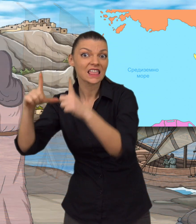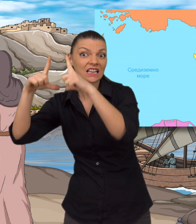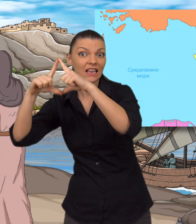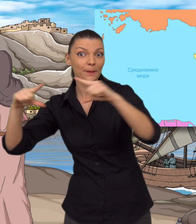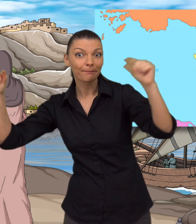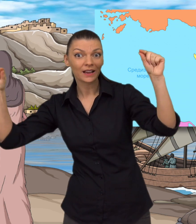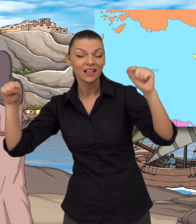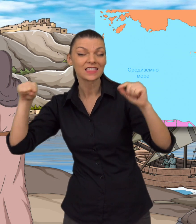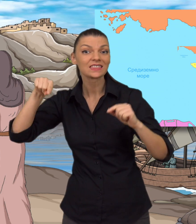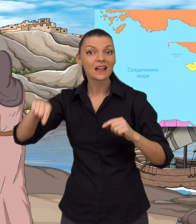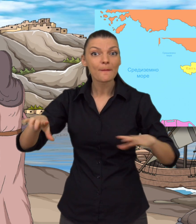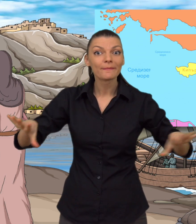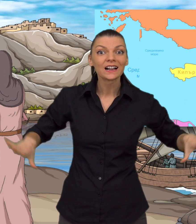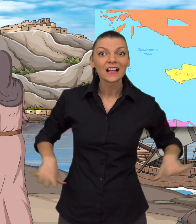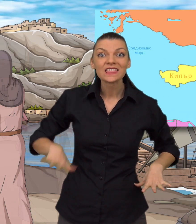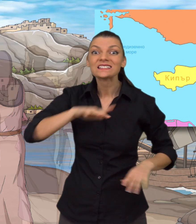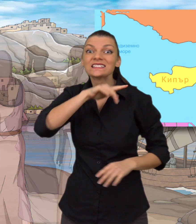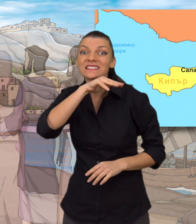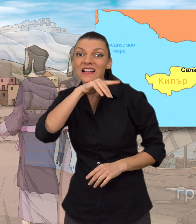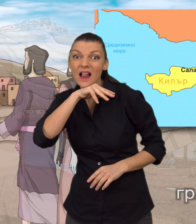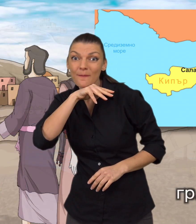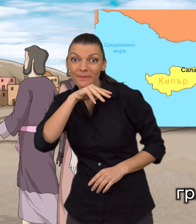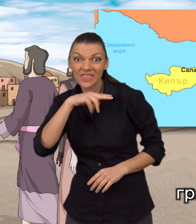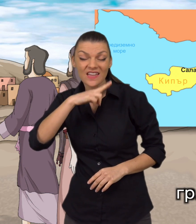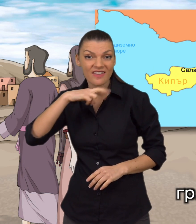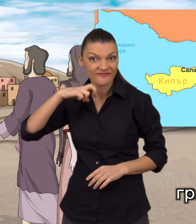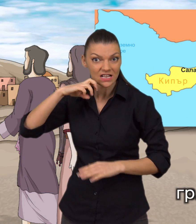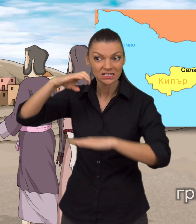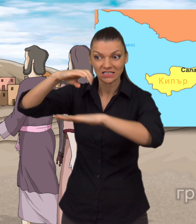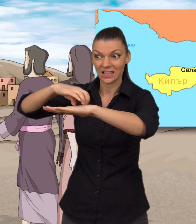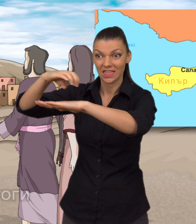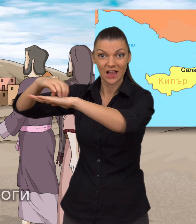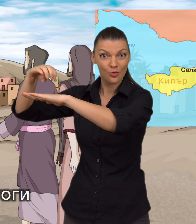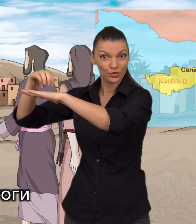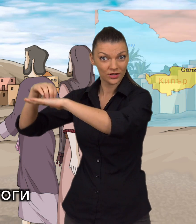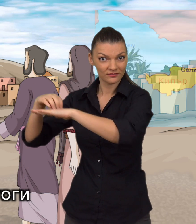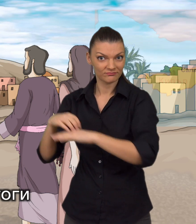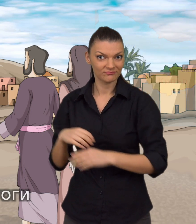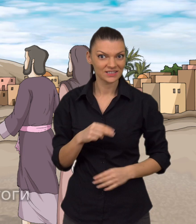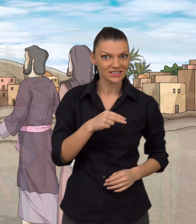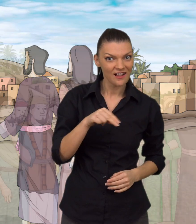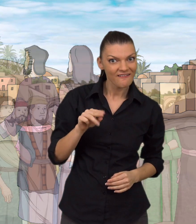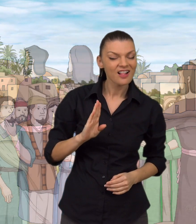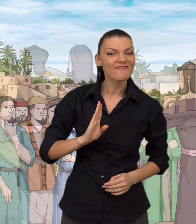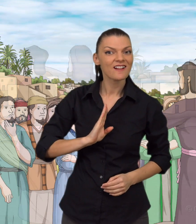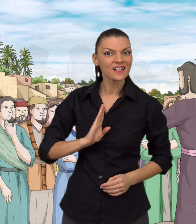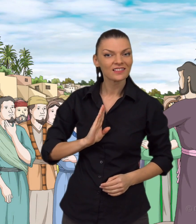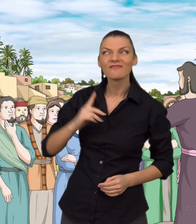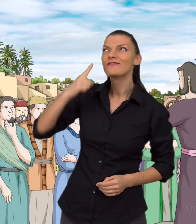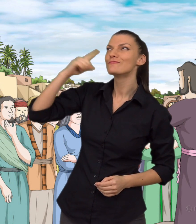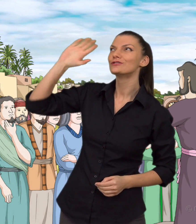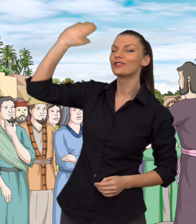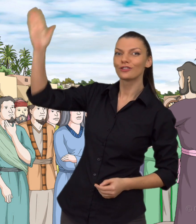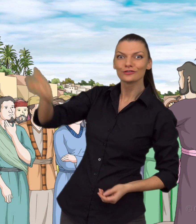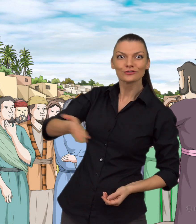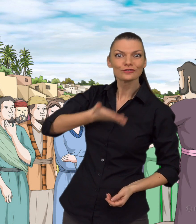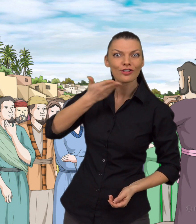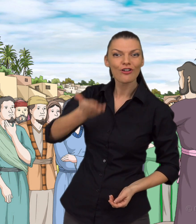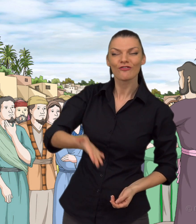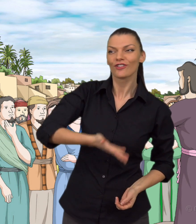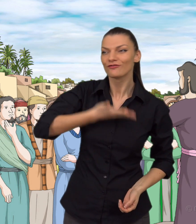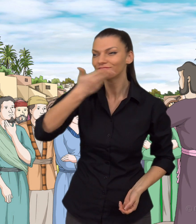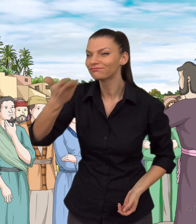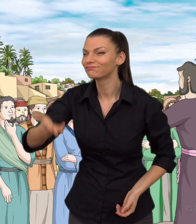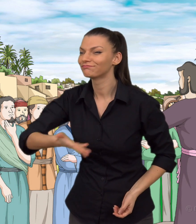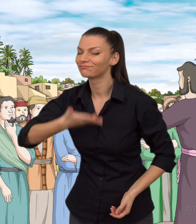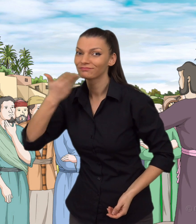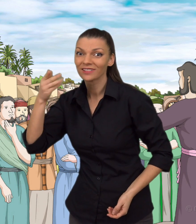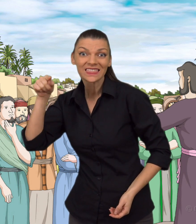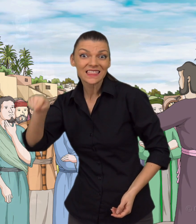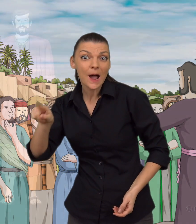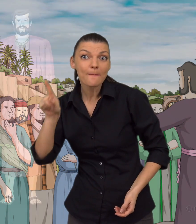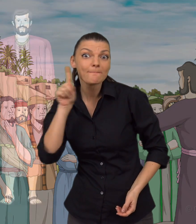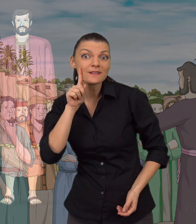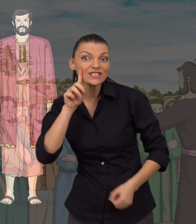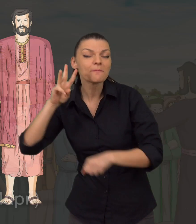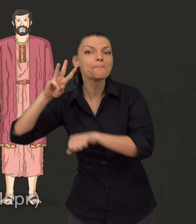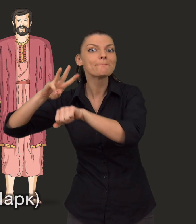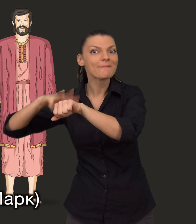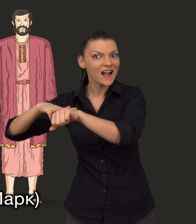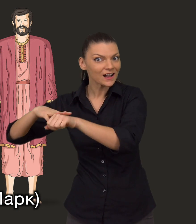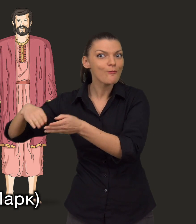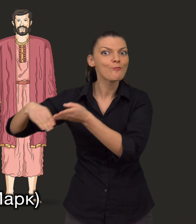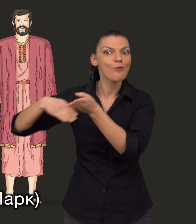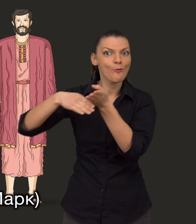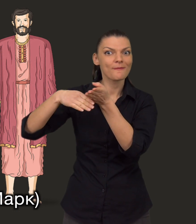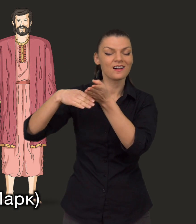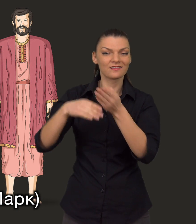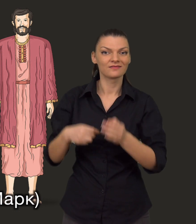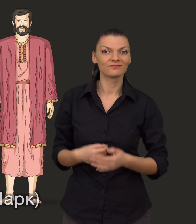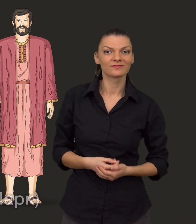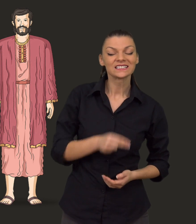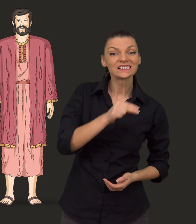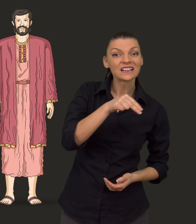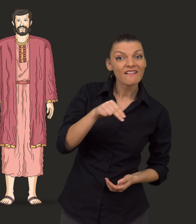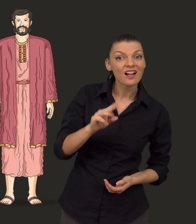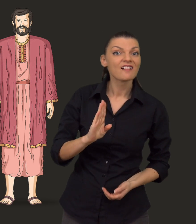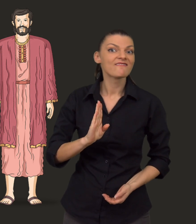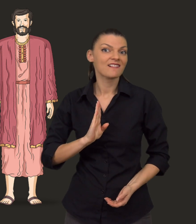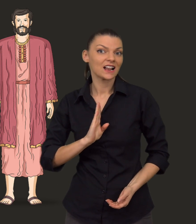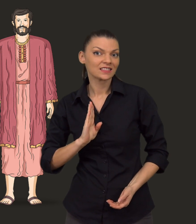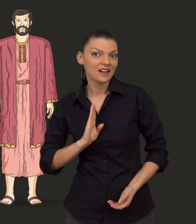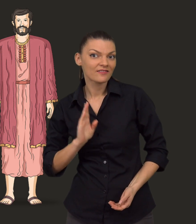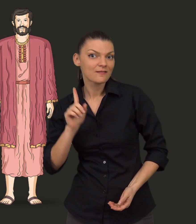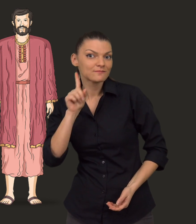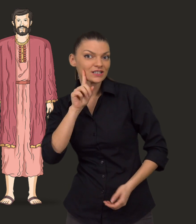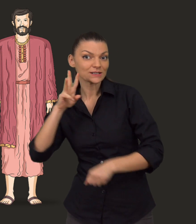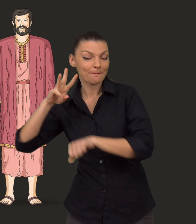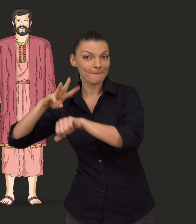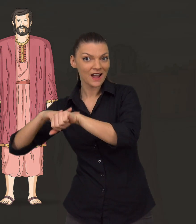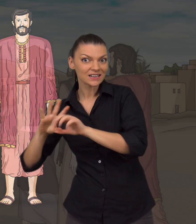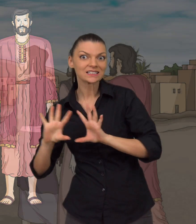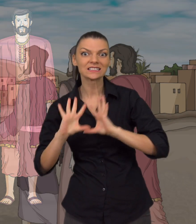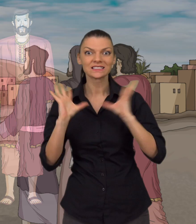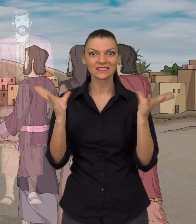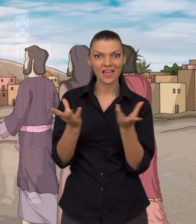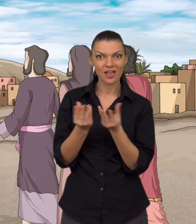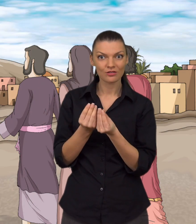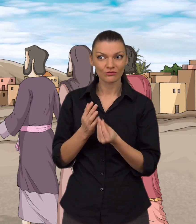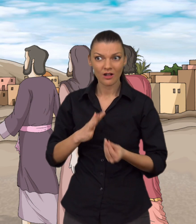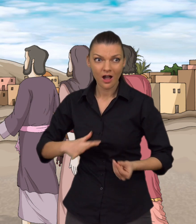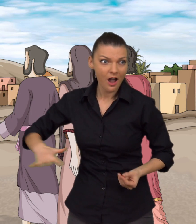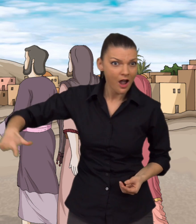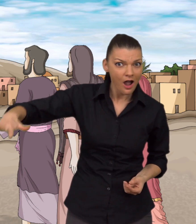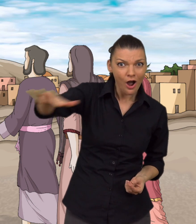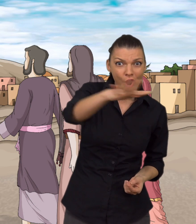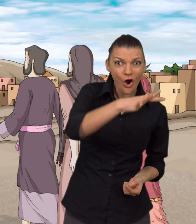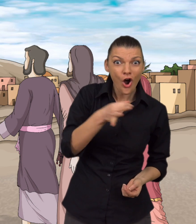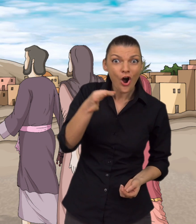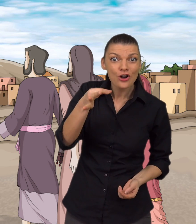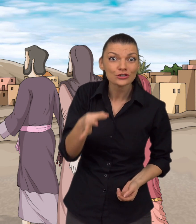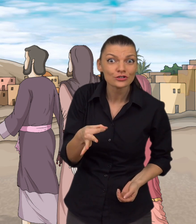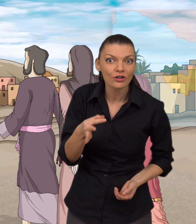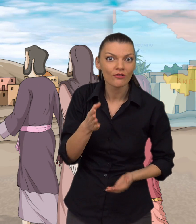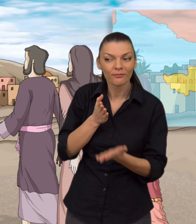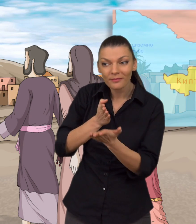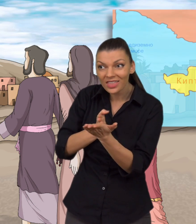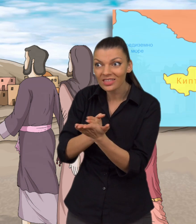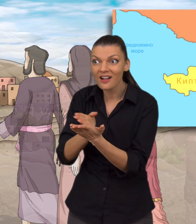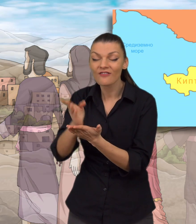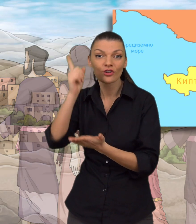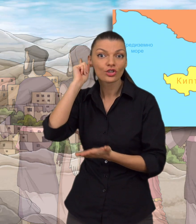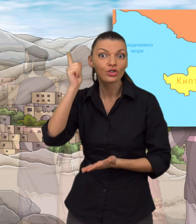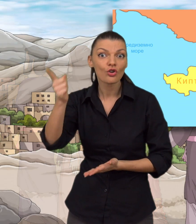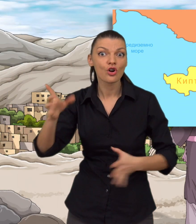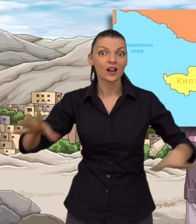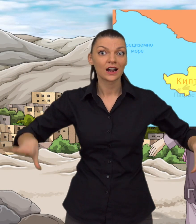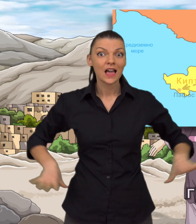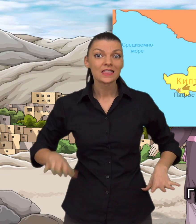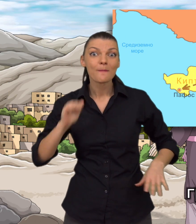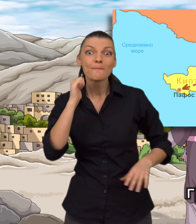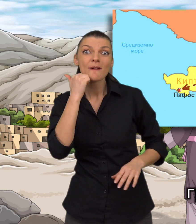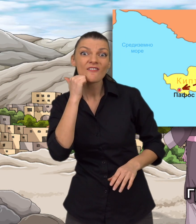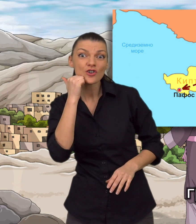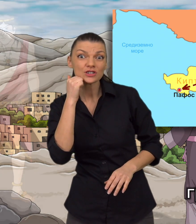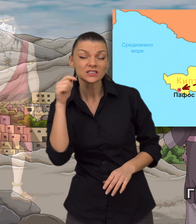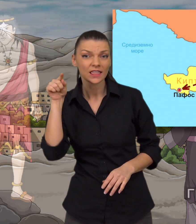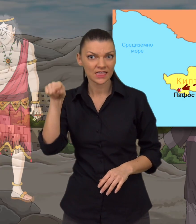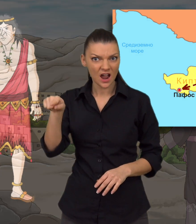When they arrived at Salamis, they proclaimed the word of God in the Jewish synagogues. And John was with them as their helper.